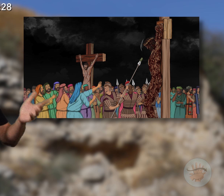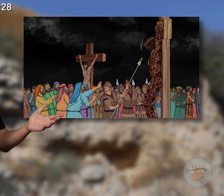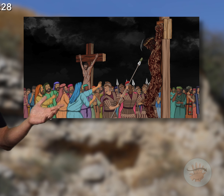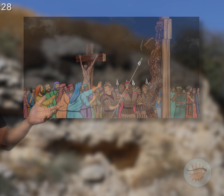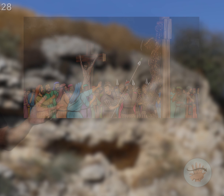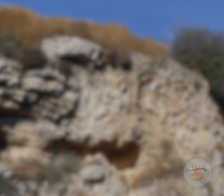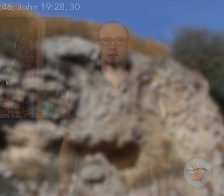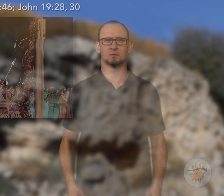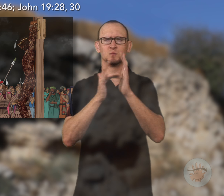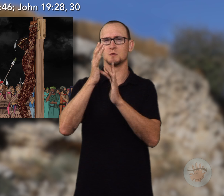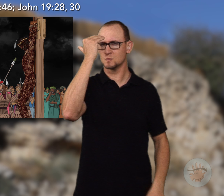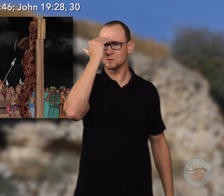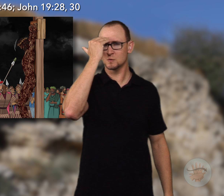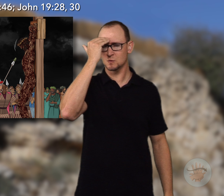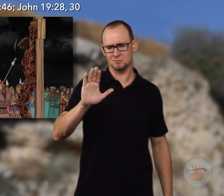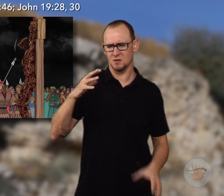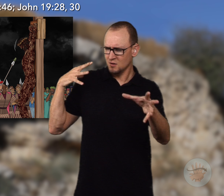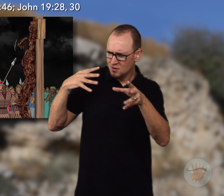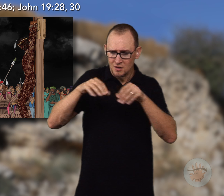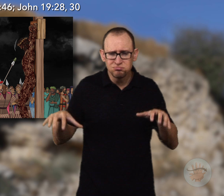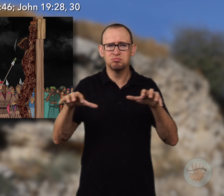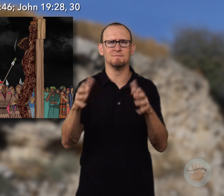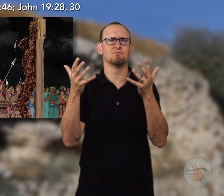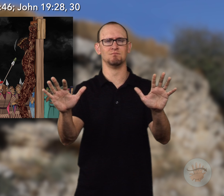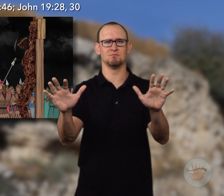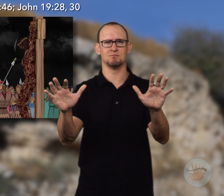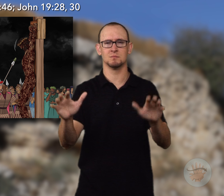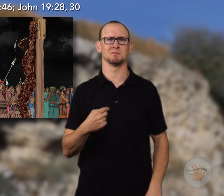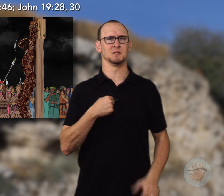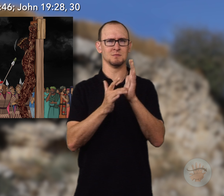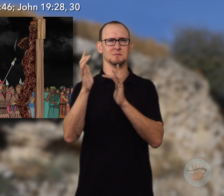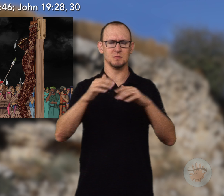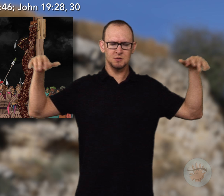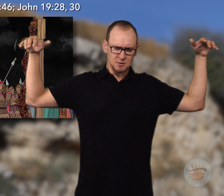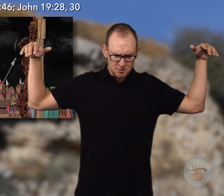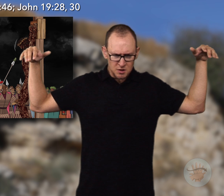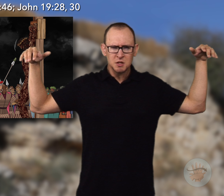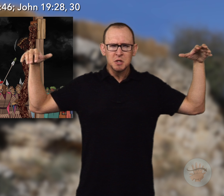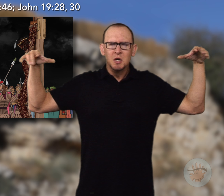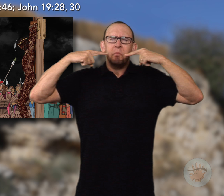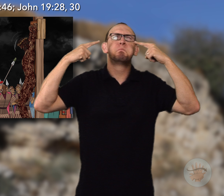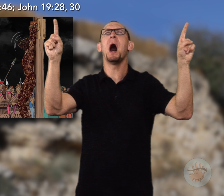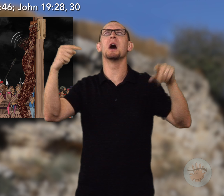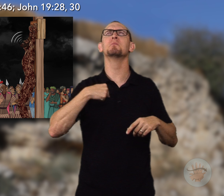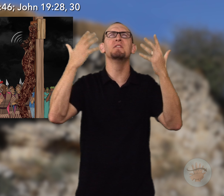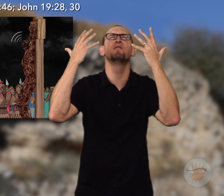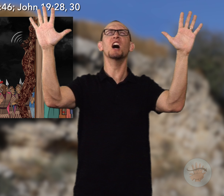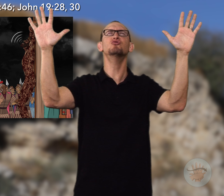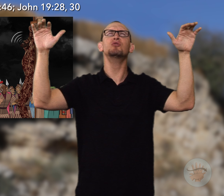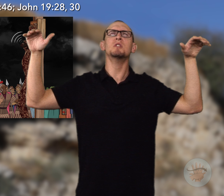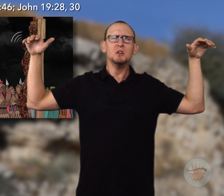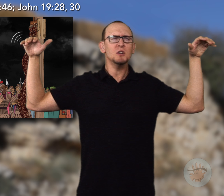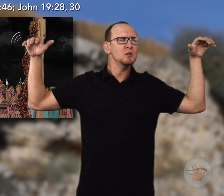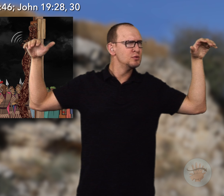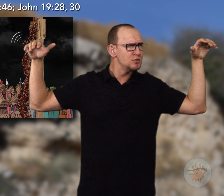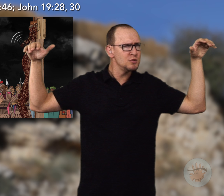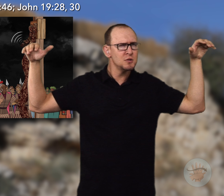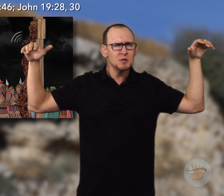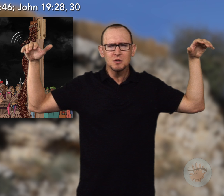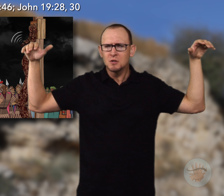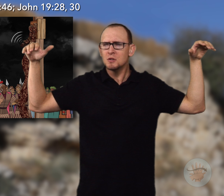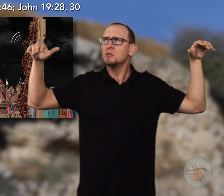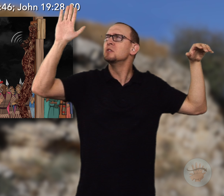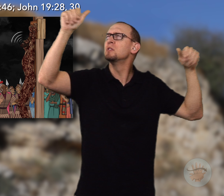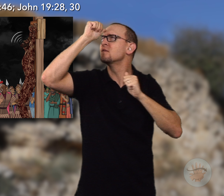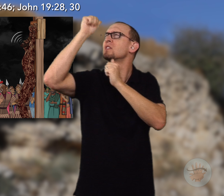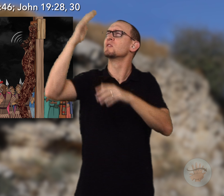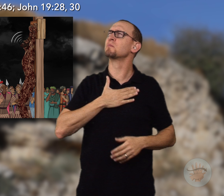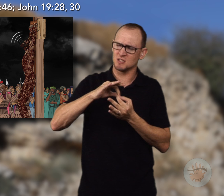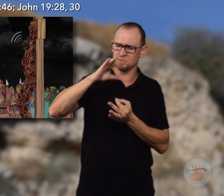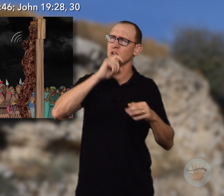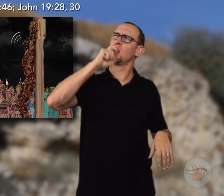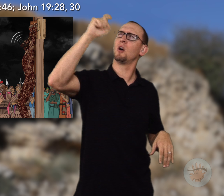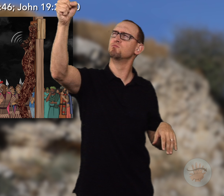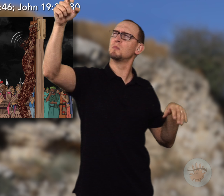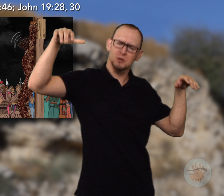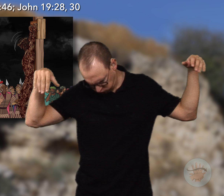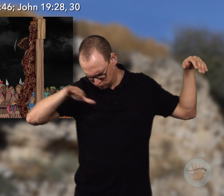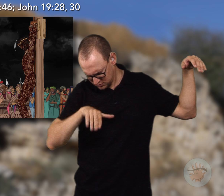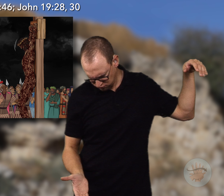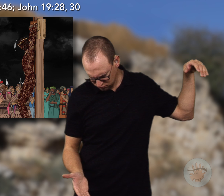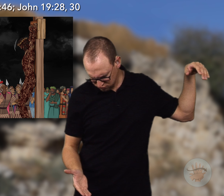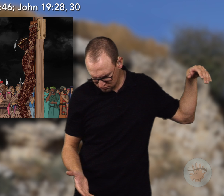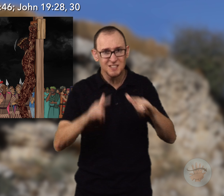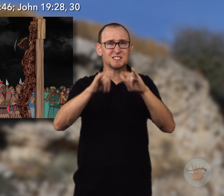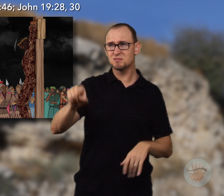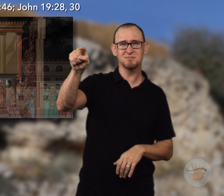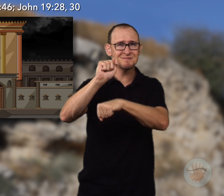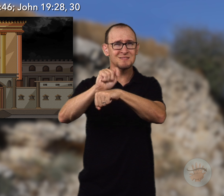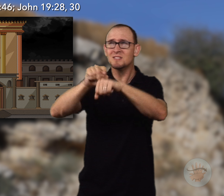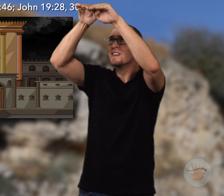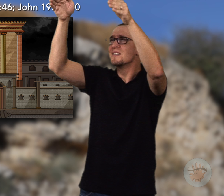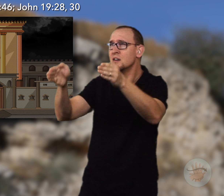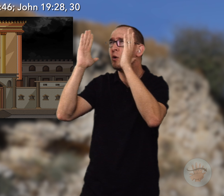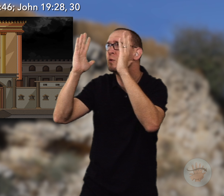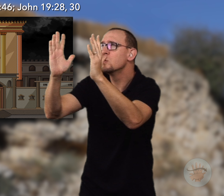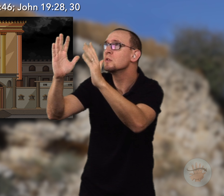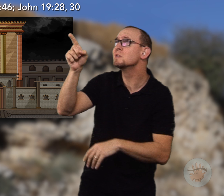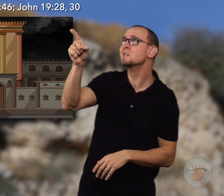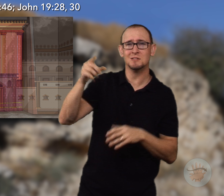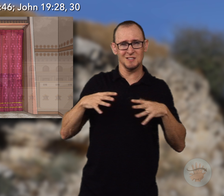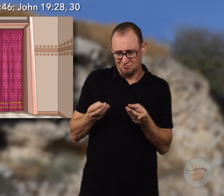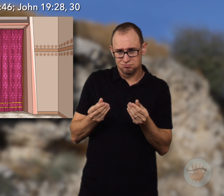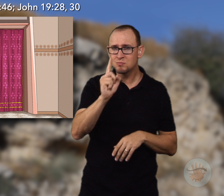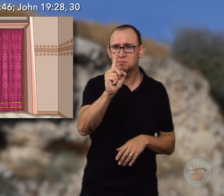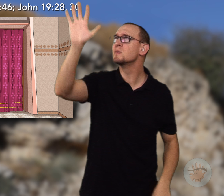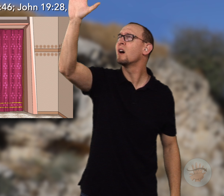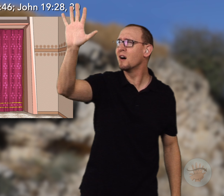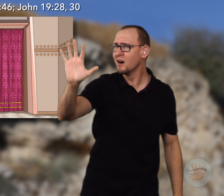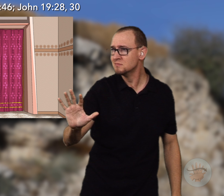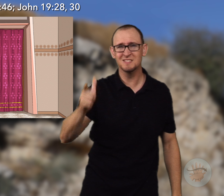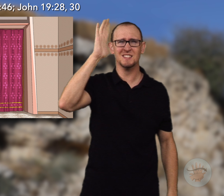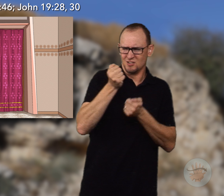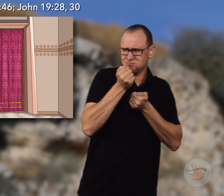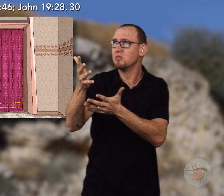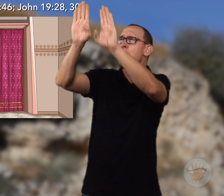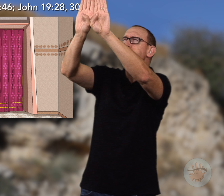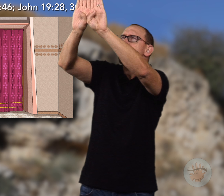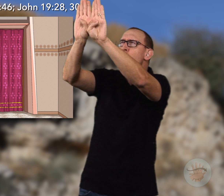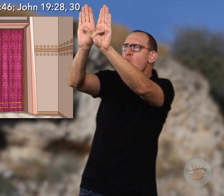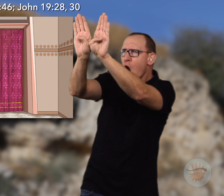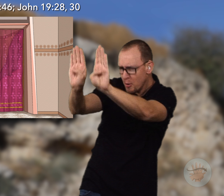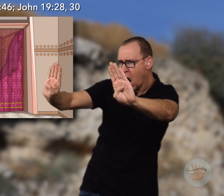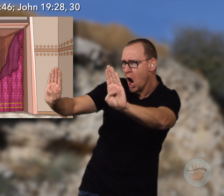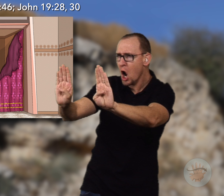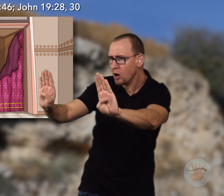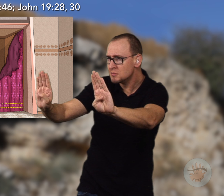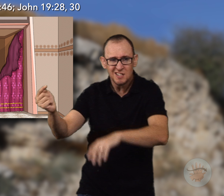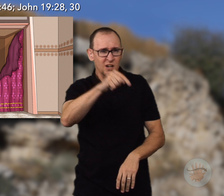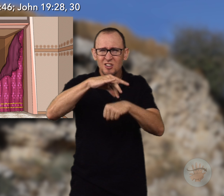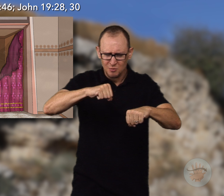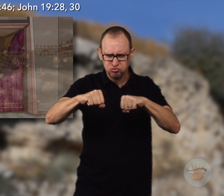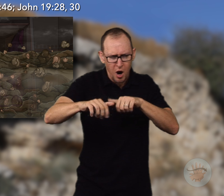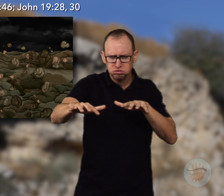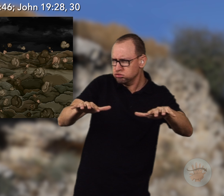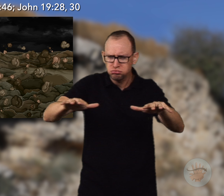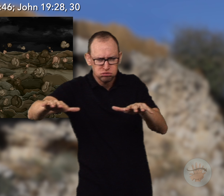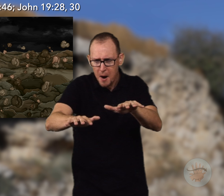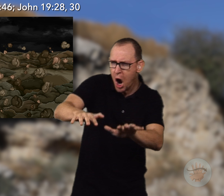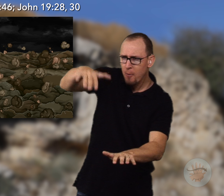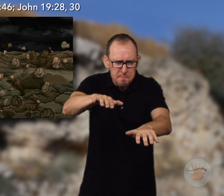At that moment the veil of the temple was torn in two from top to bottom.